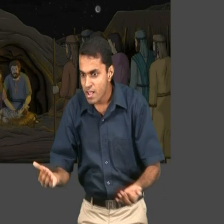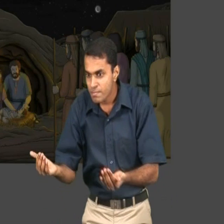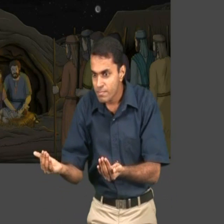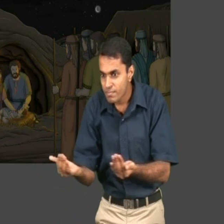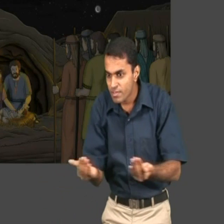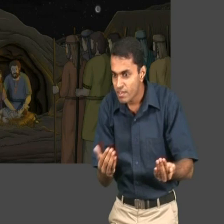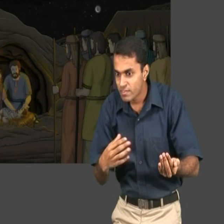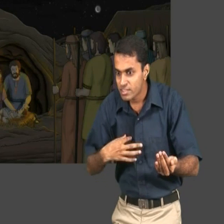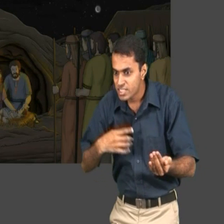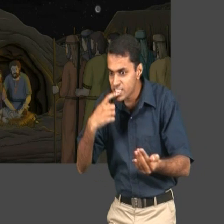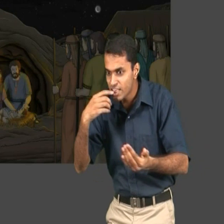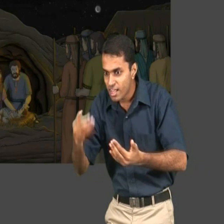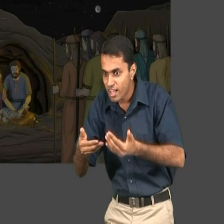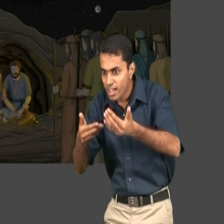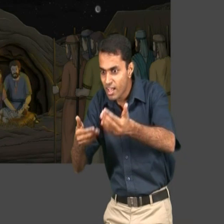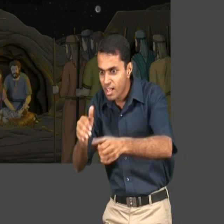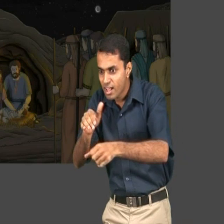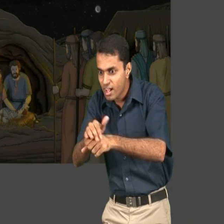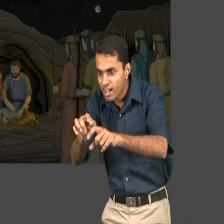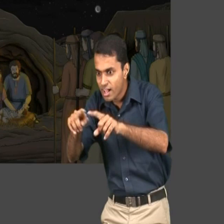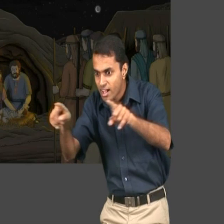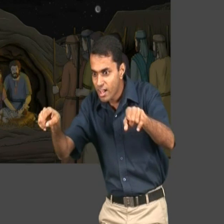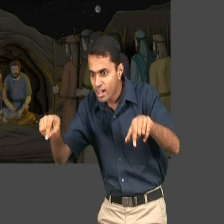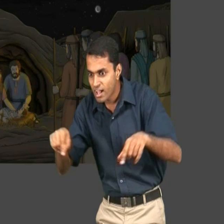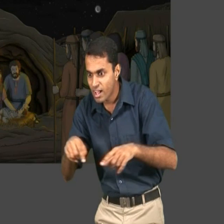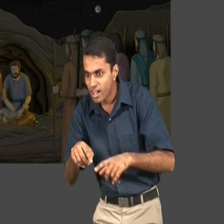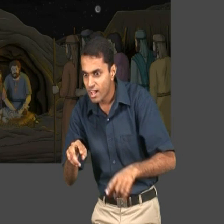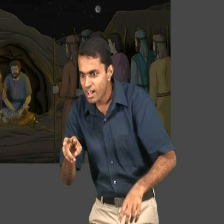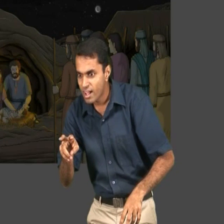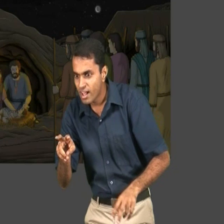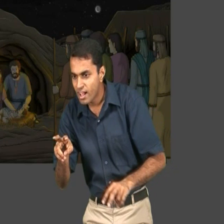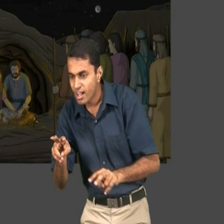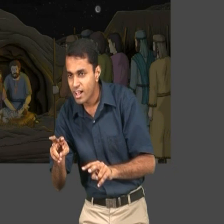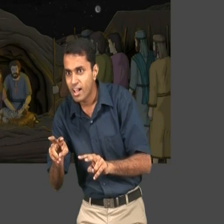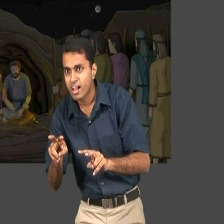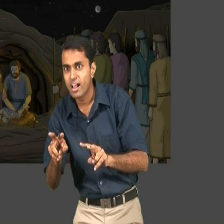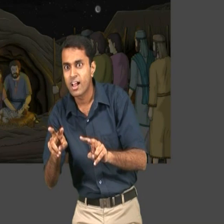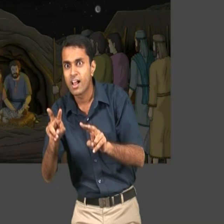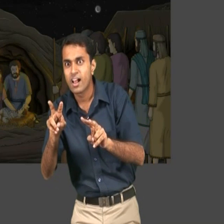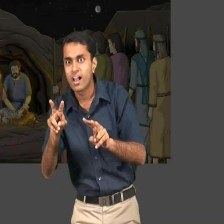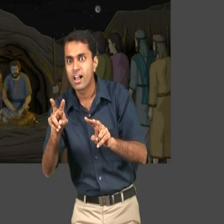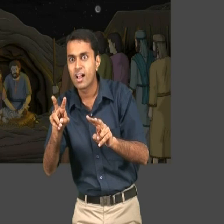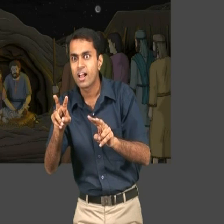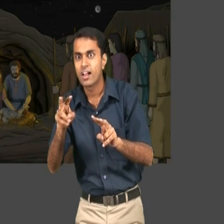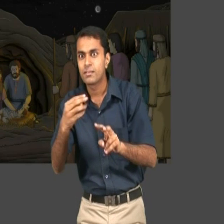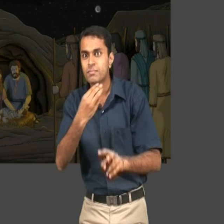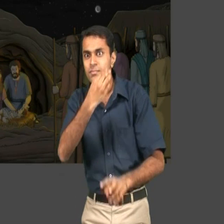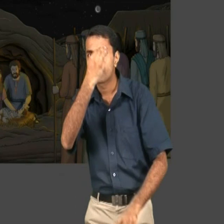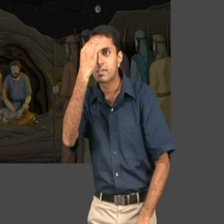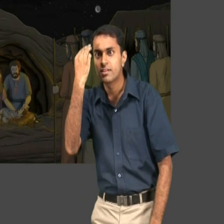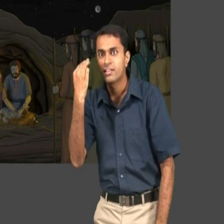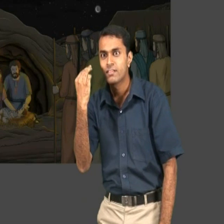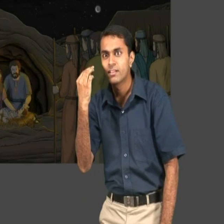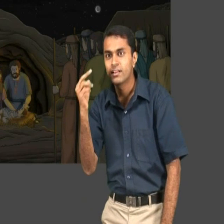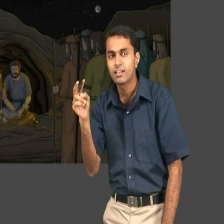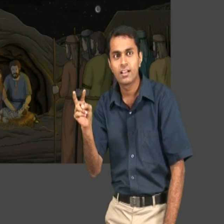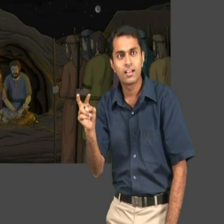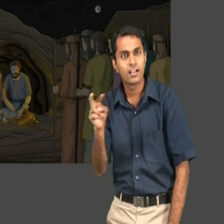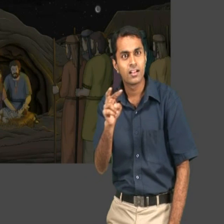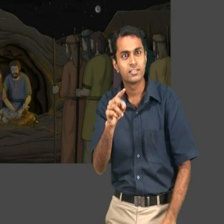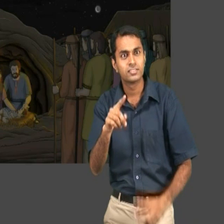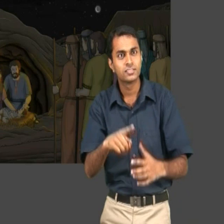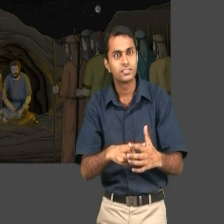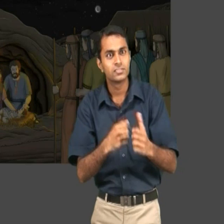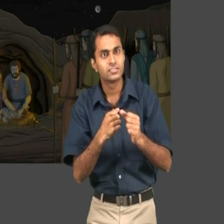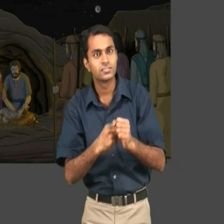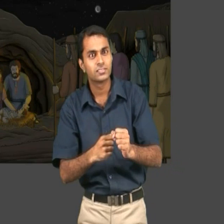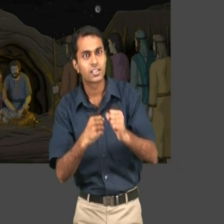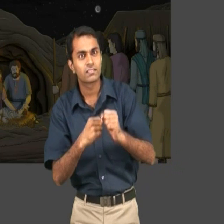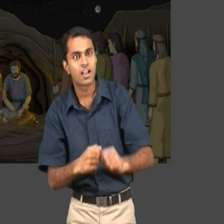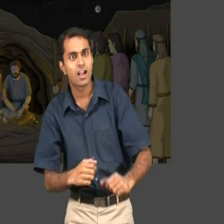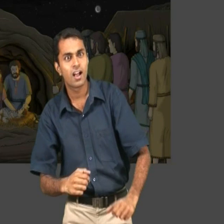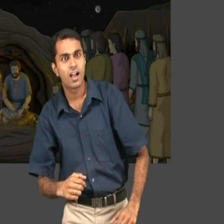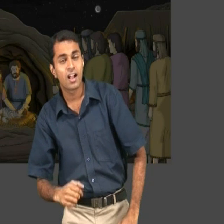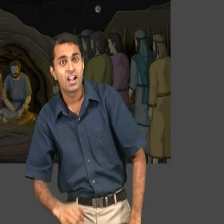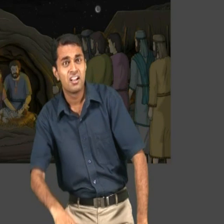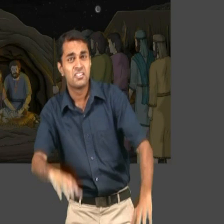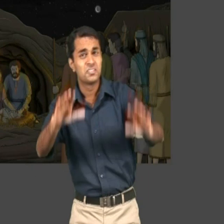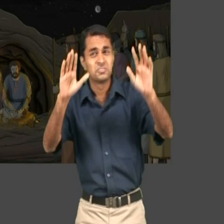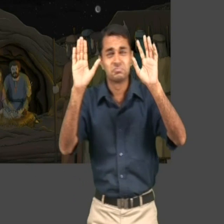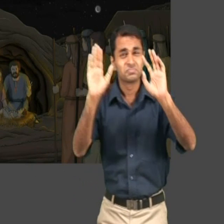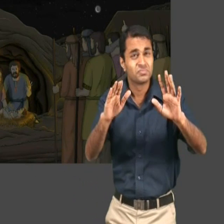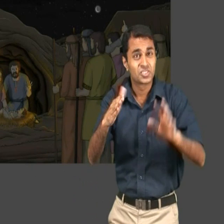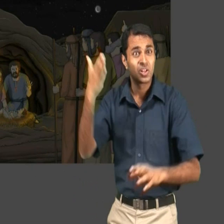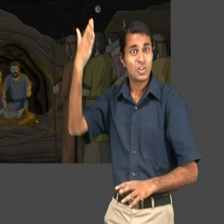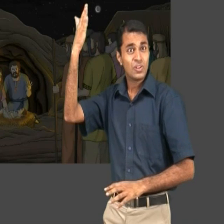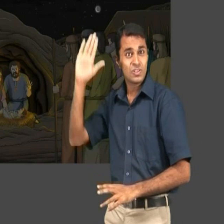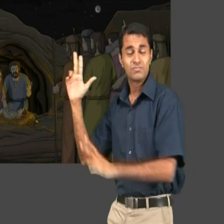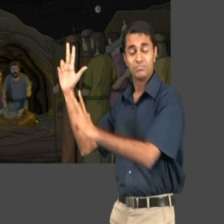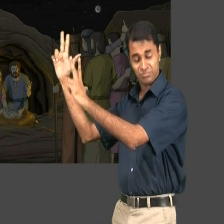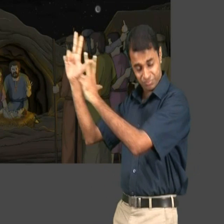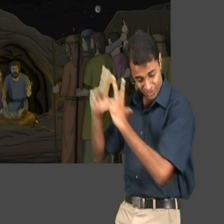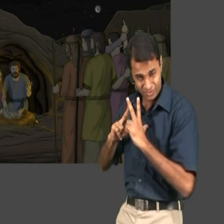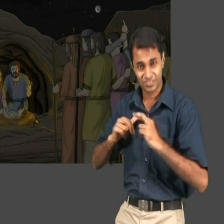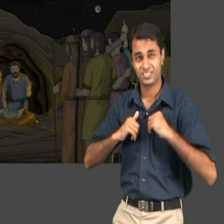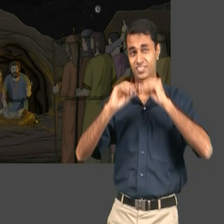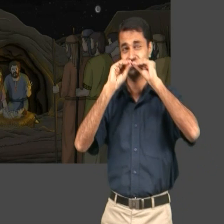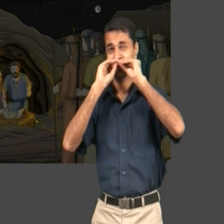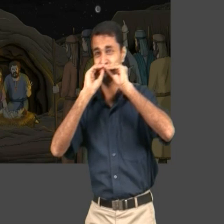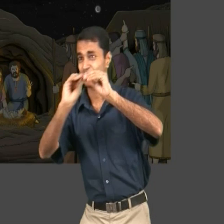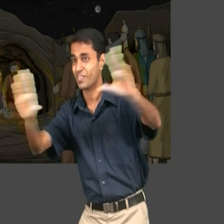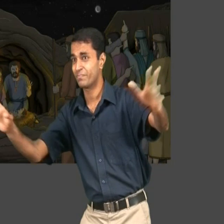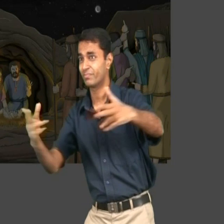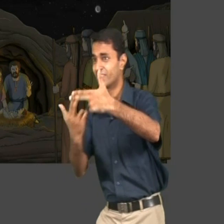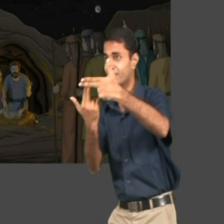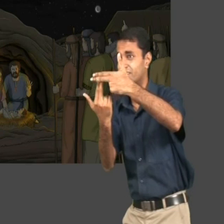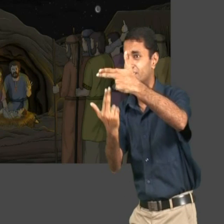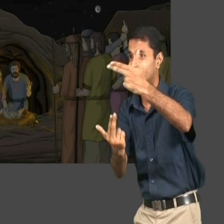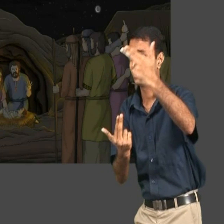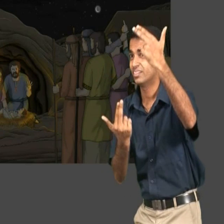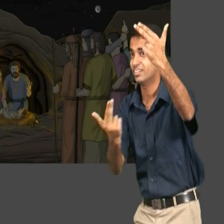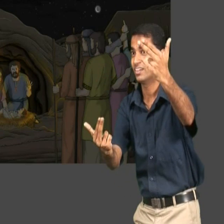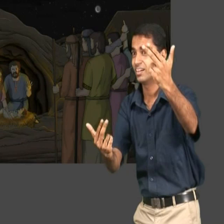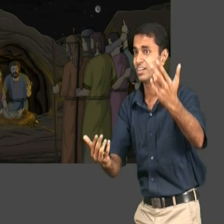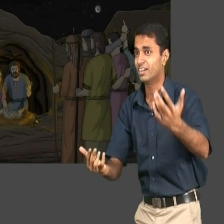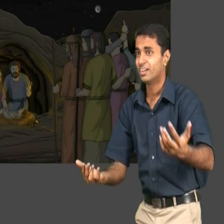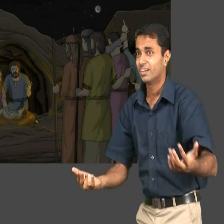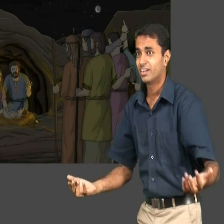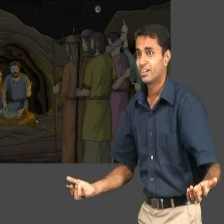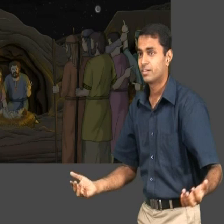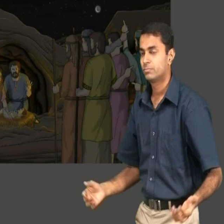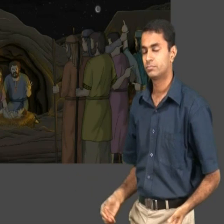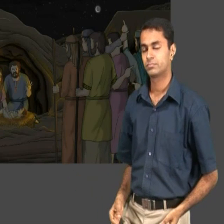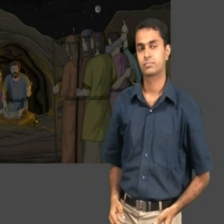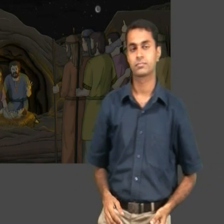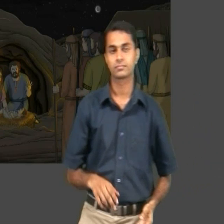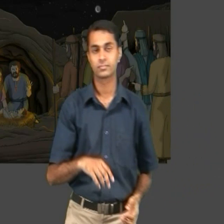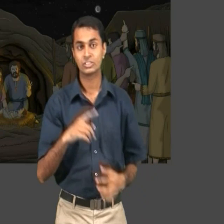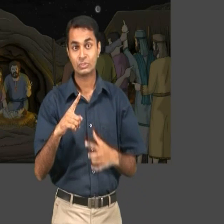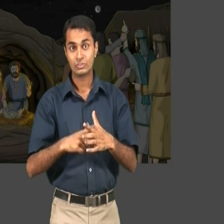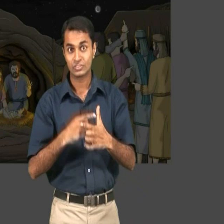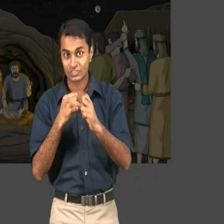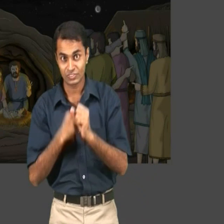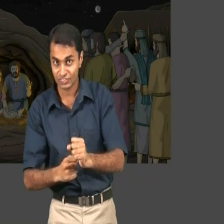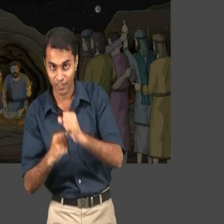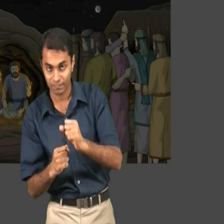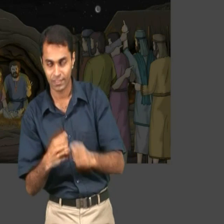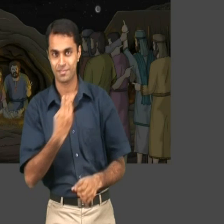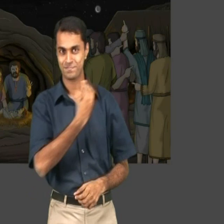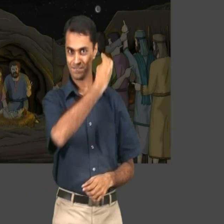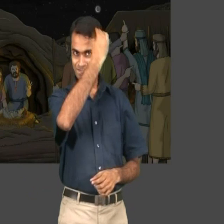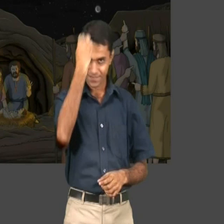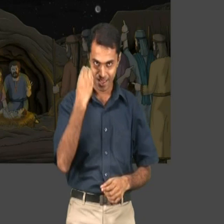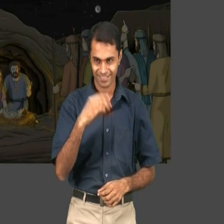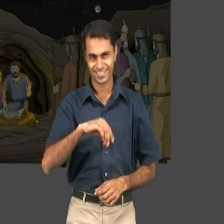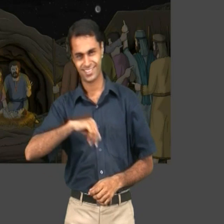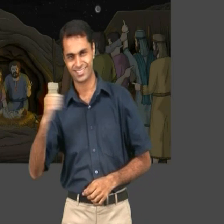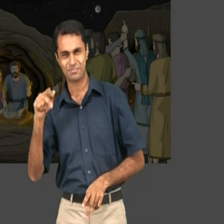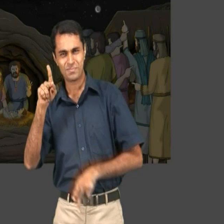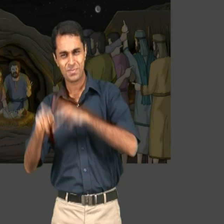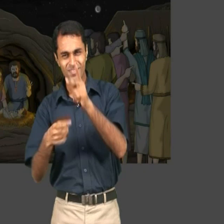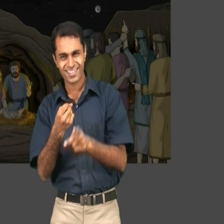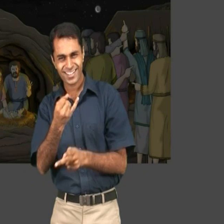After they had seen the Child, they spread the message they had received about Him.